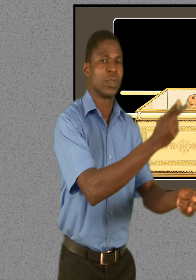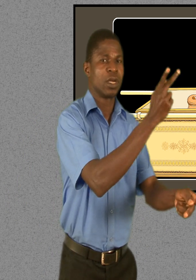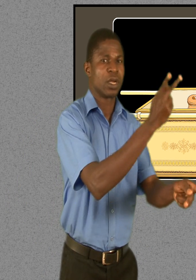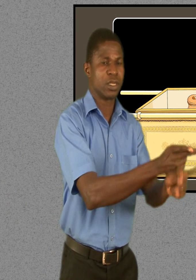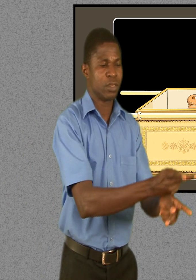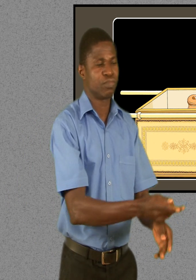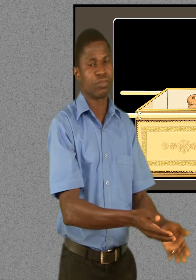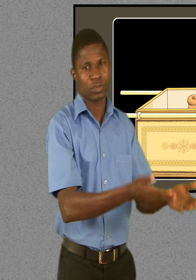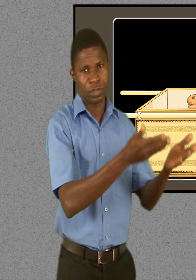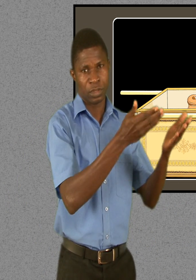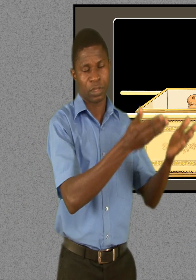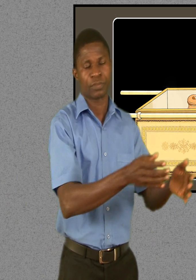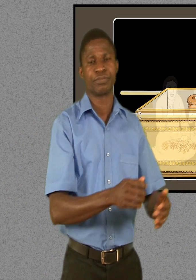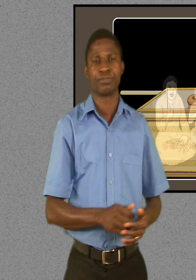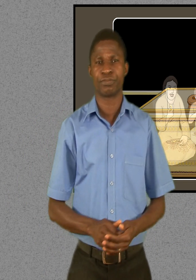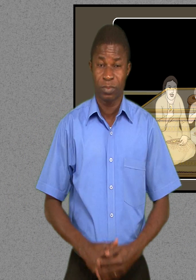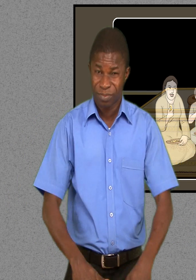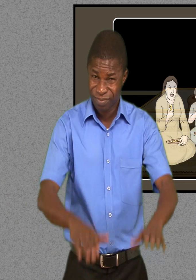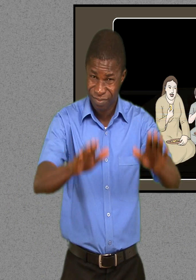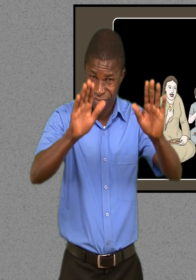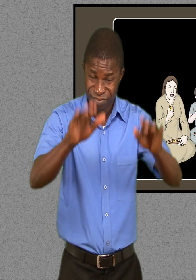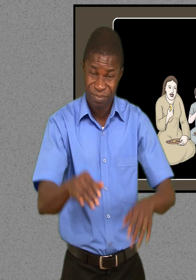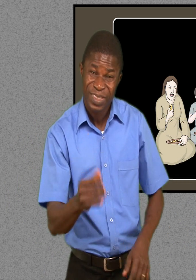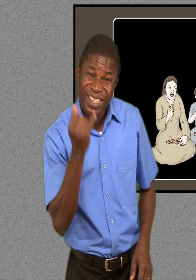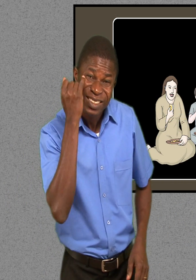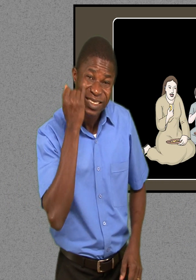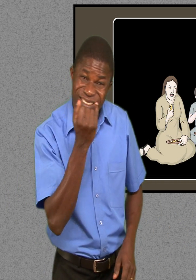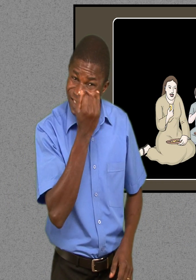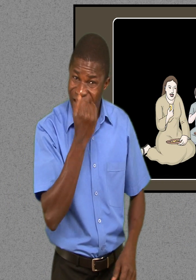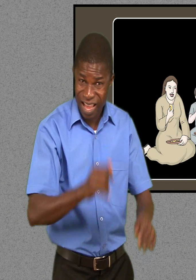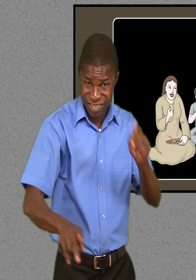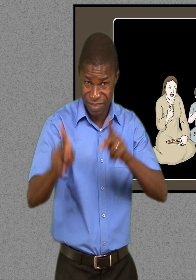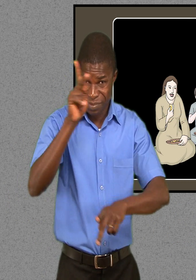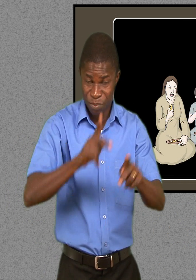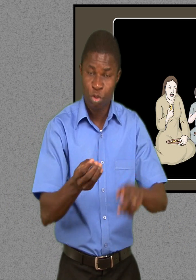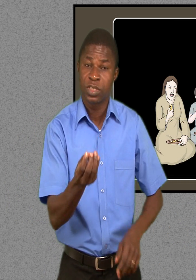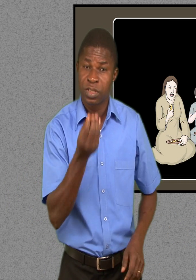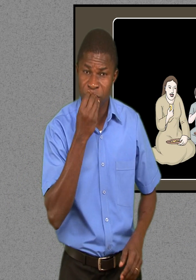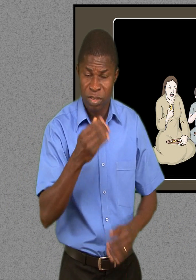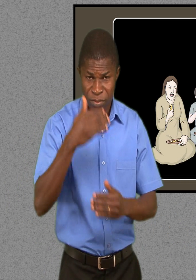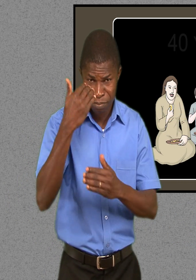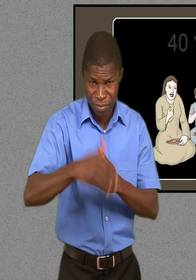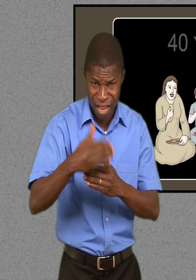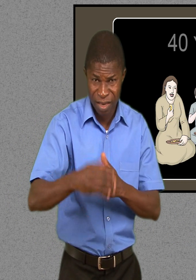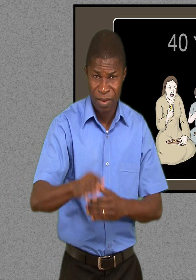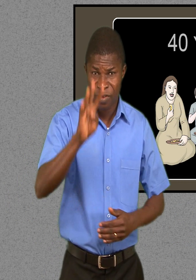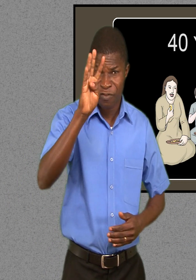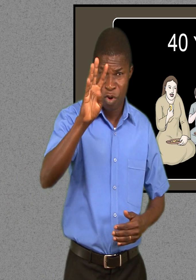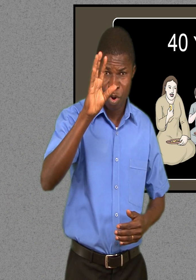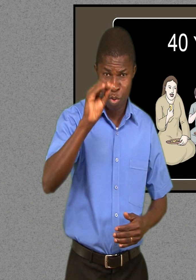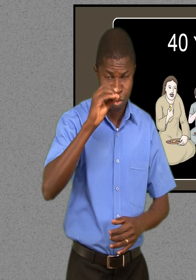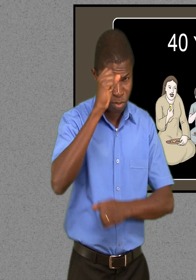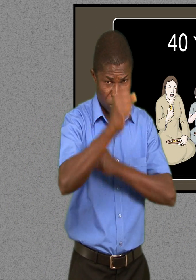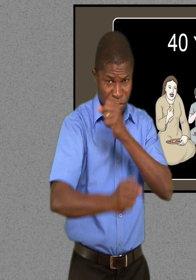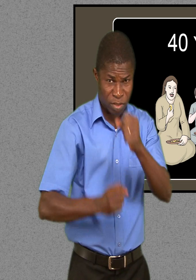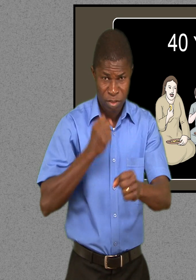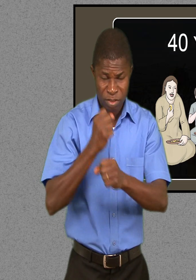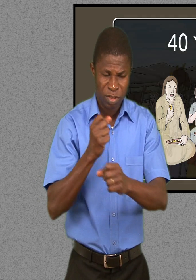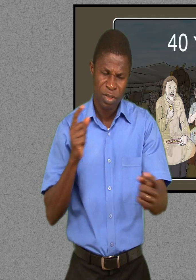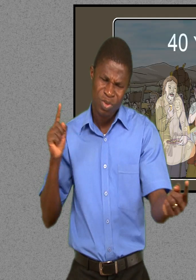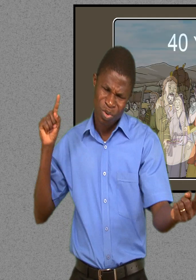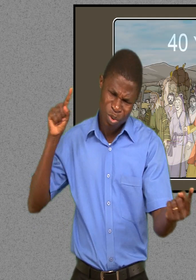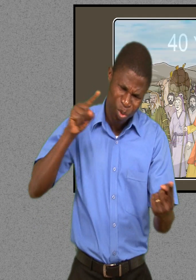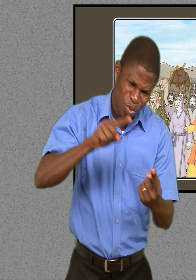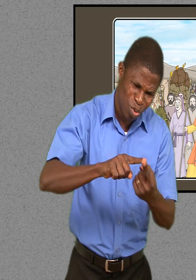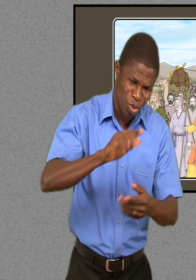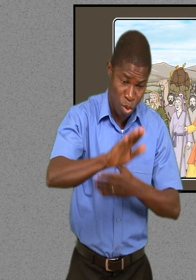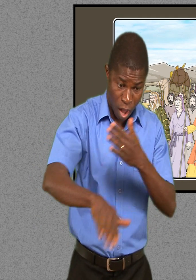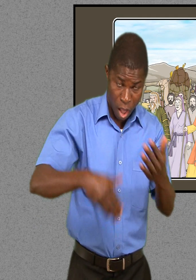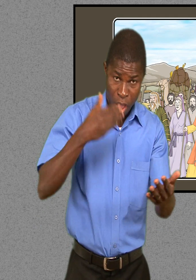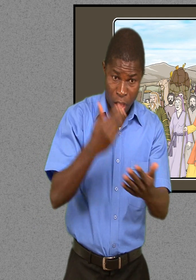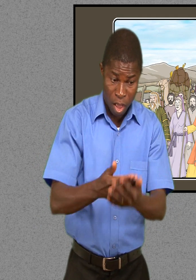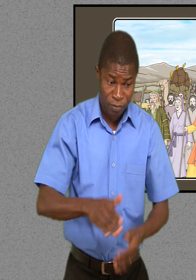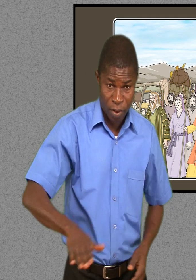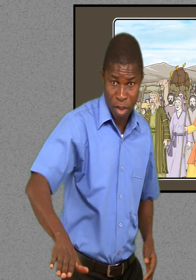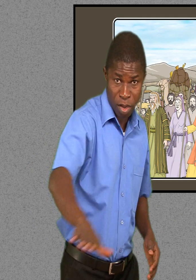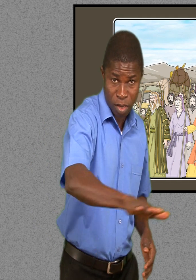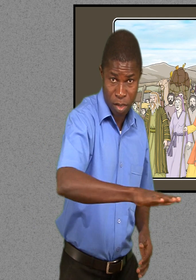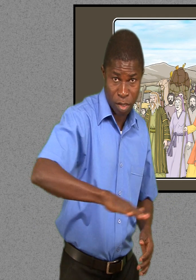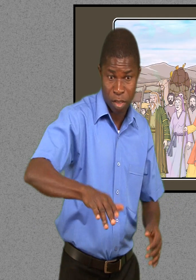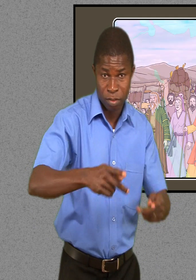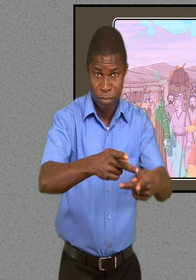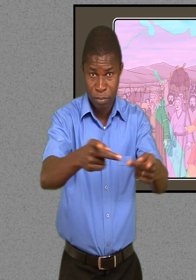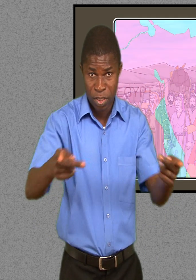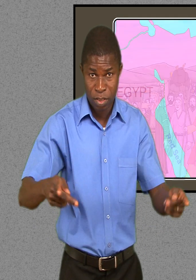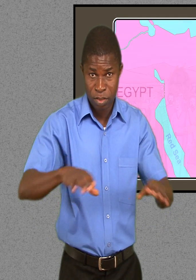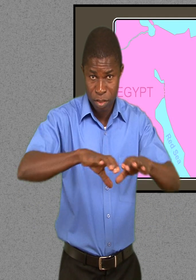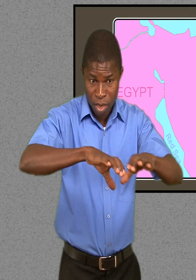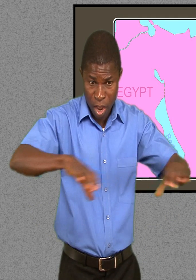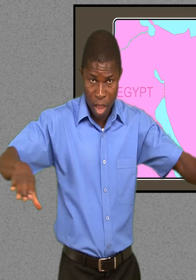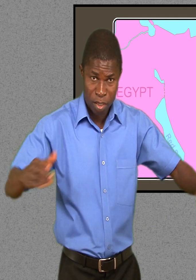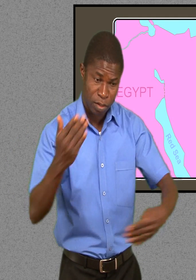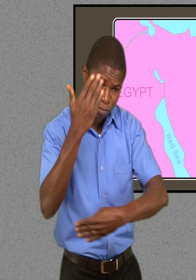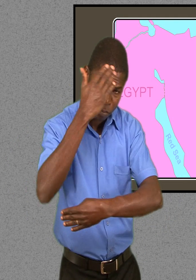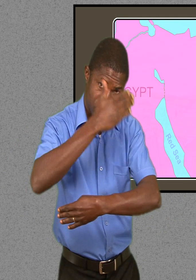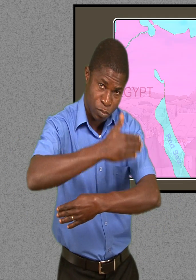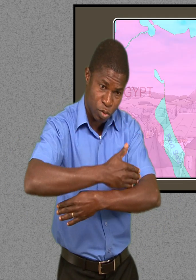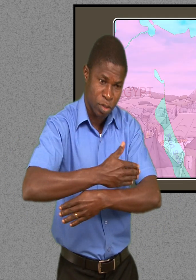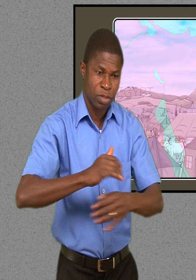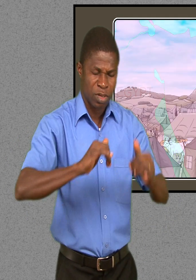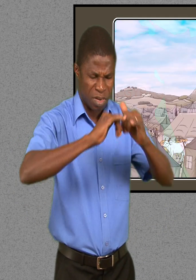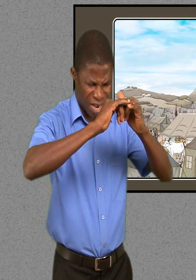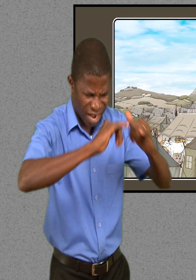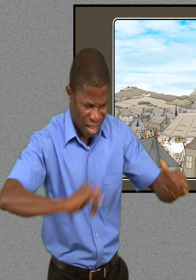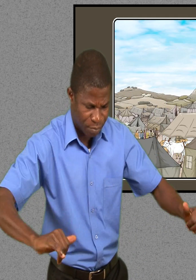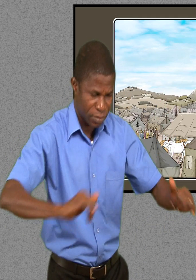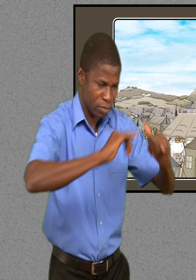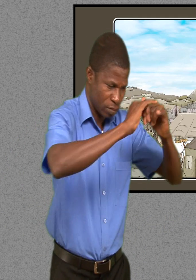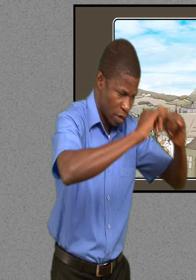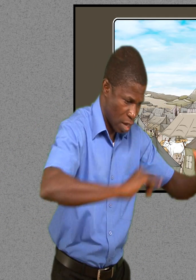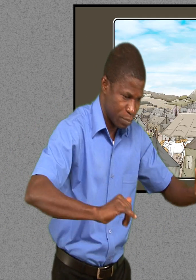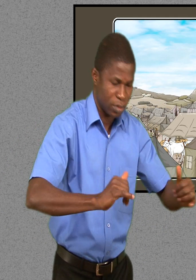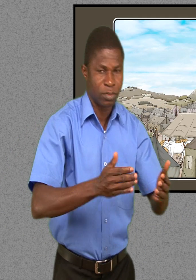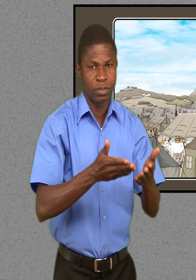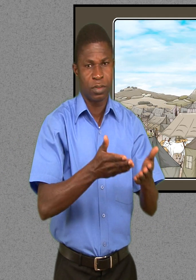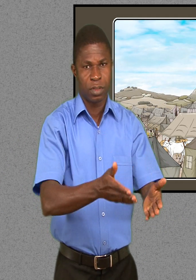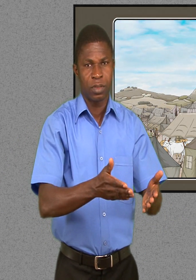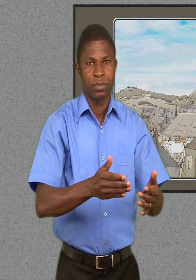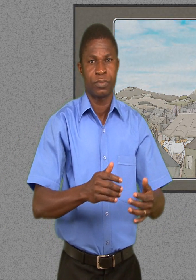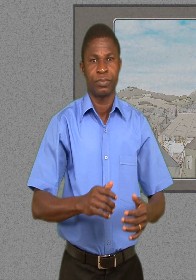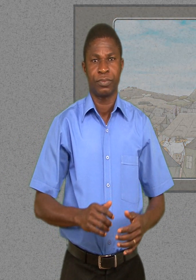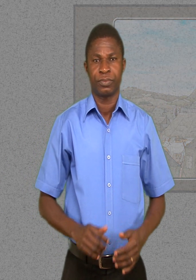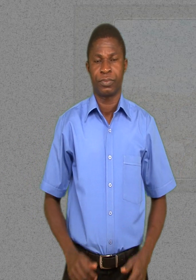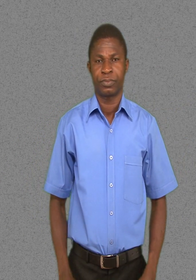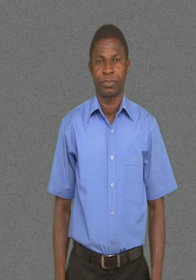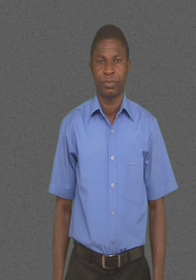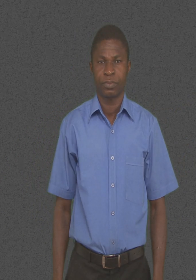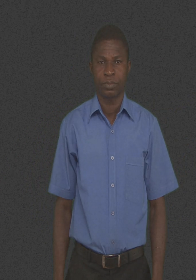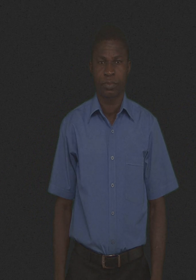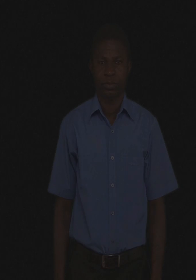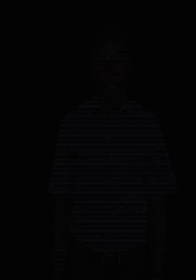The Israelites ate manna forty years, until they came to a land where they could settle; they ate manna until they reached the border of Canaan.